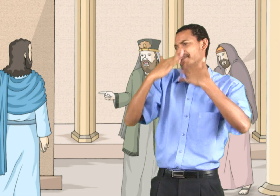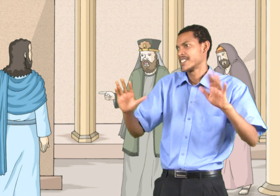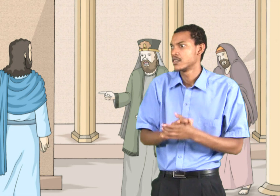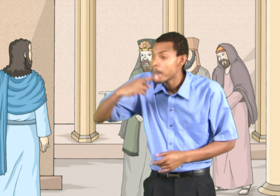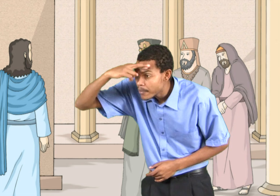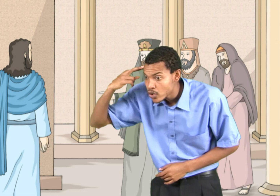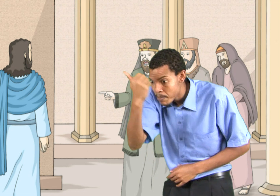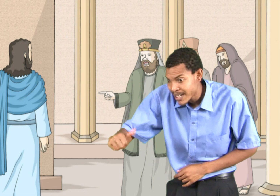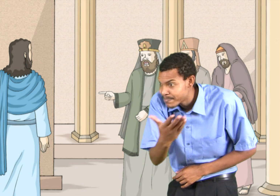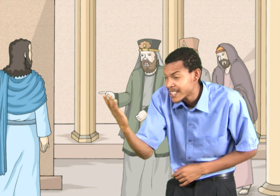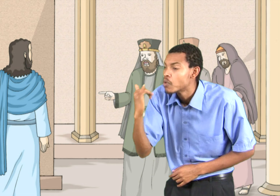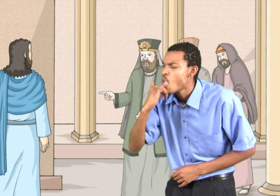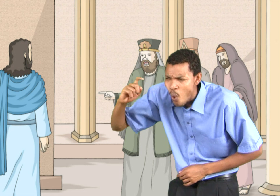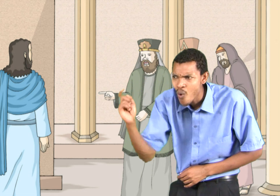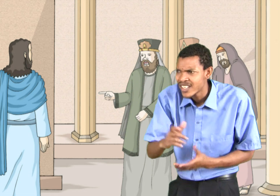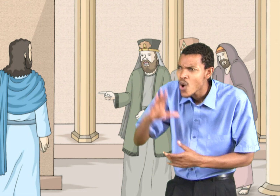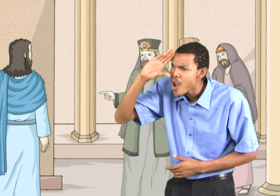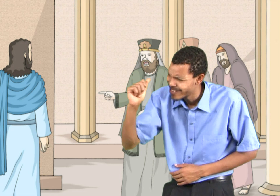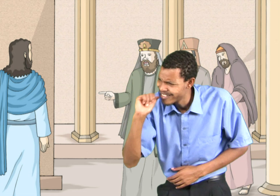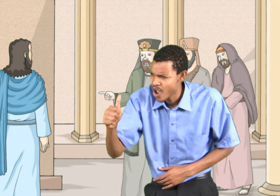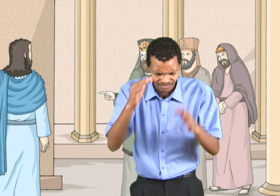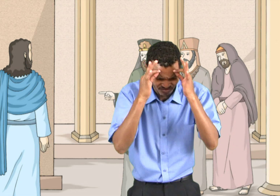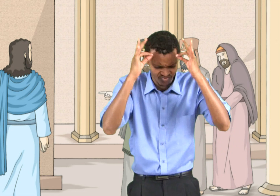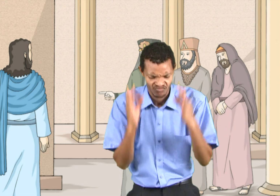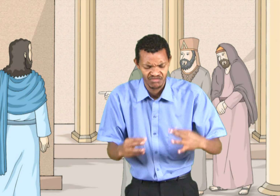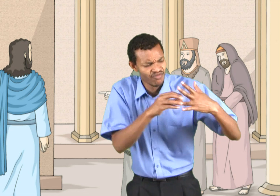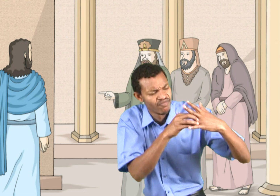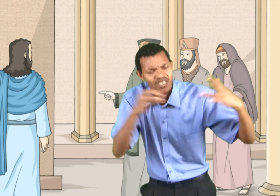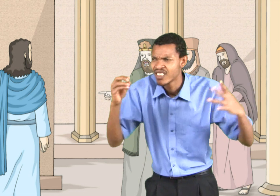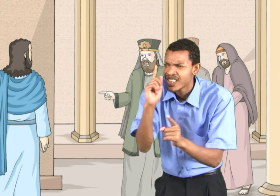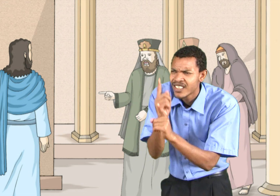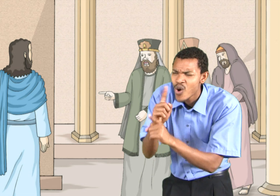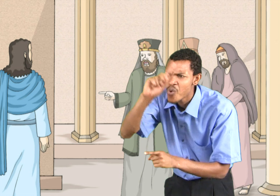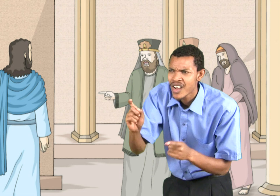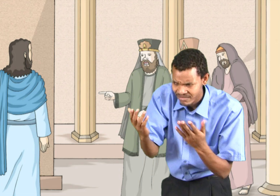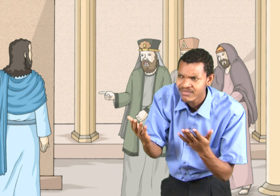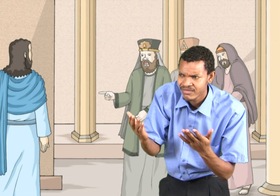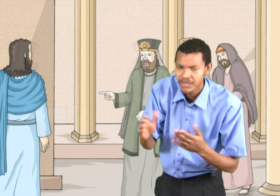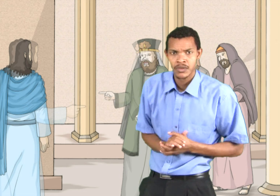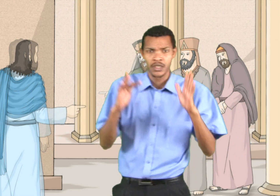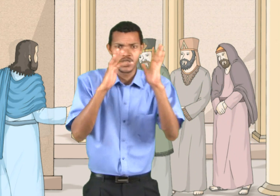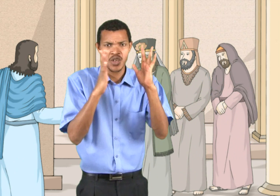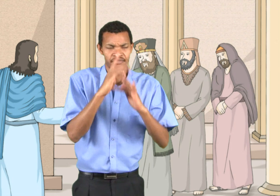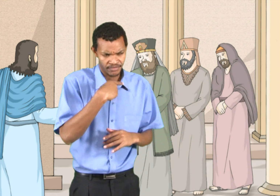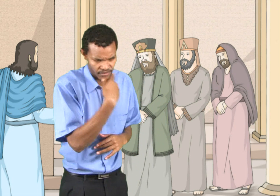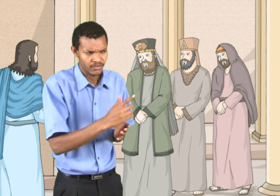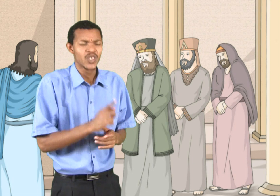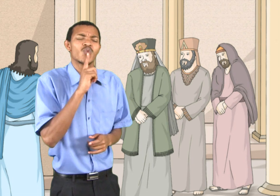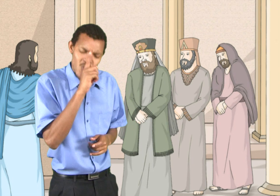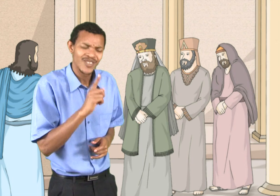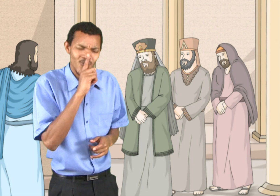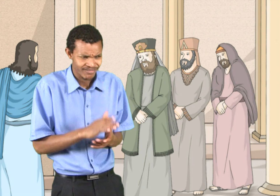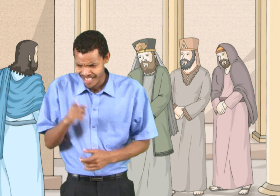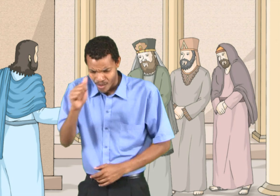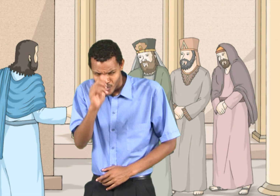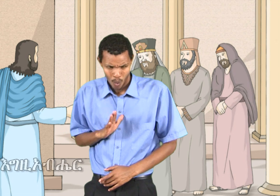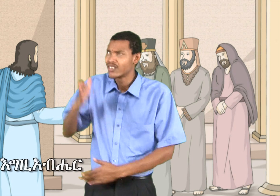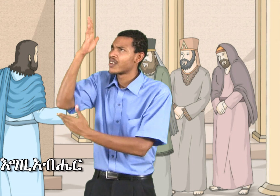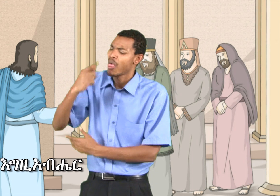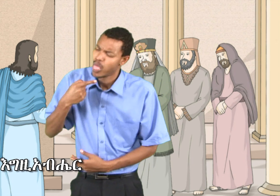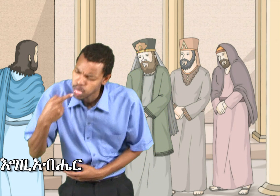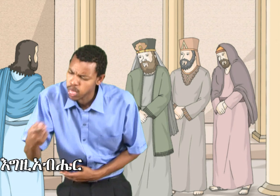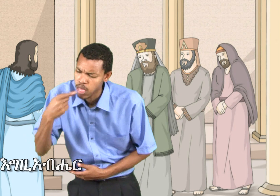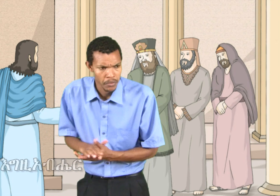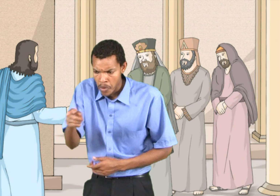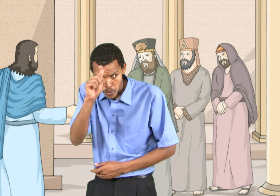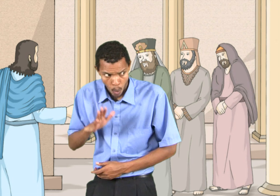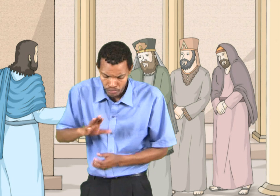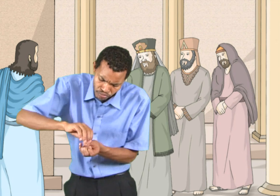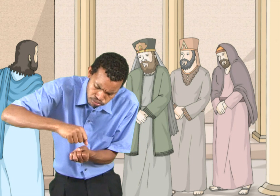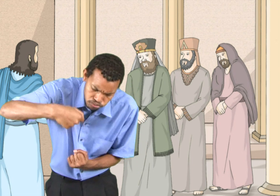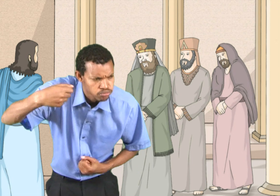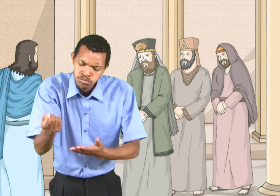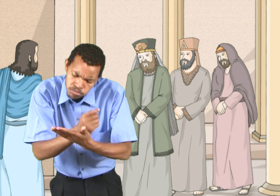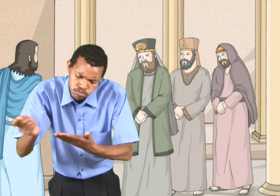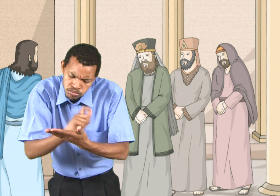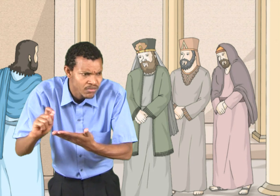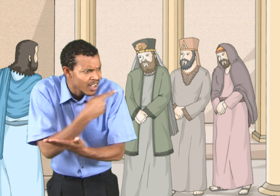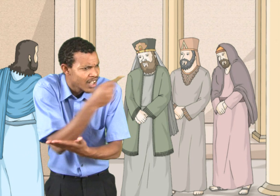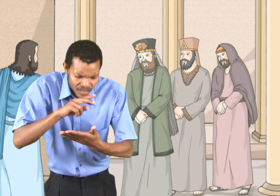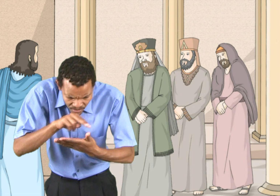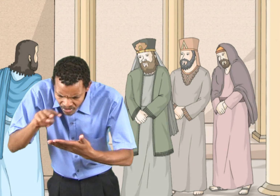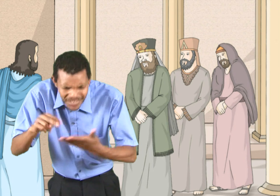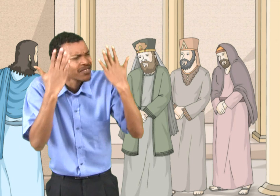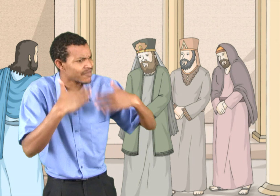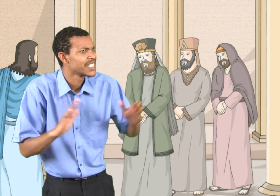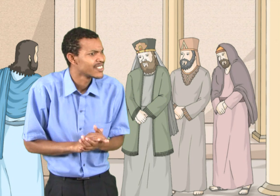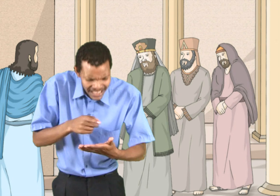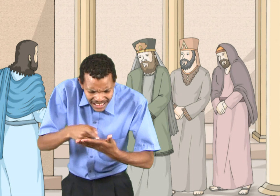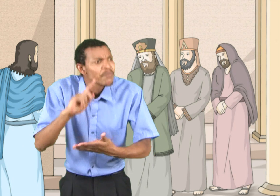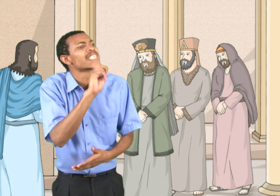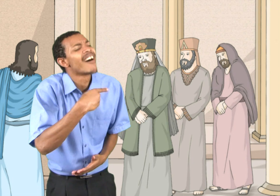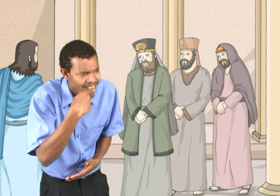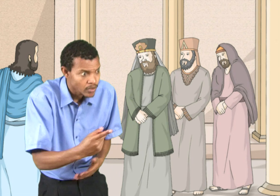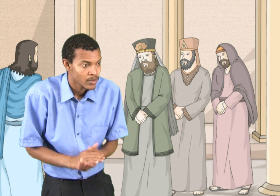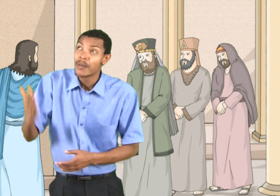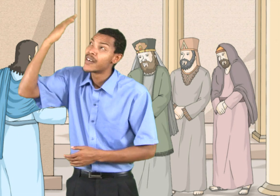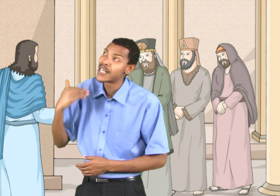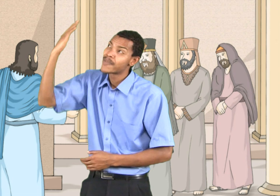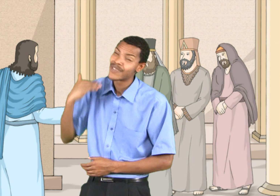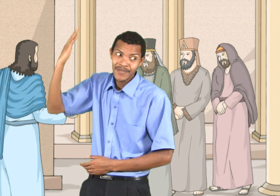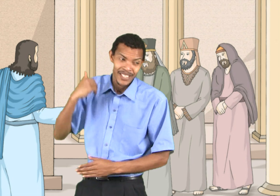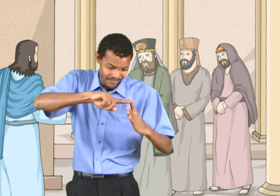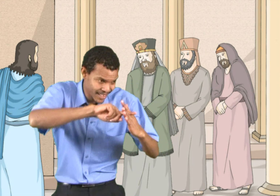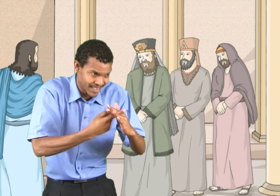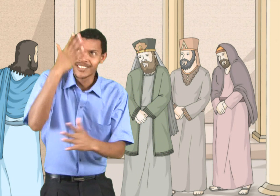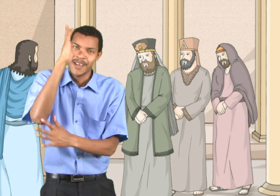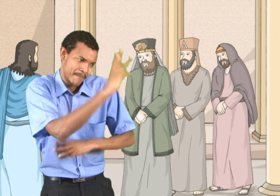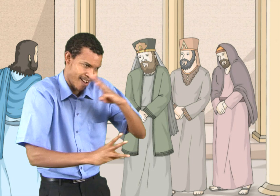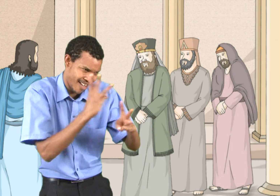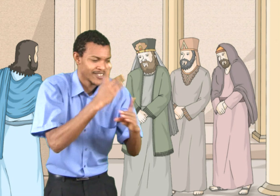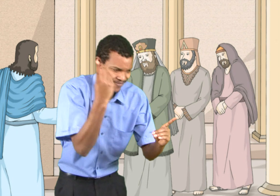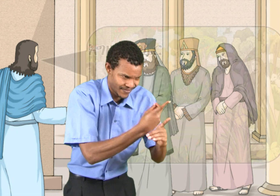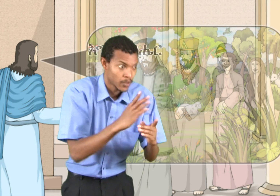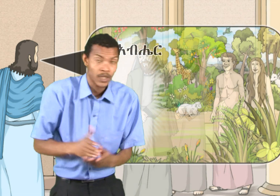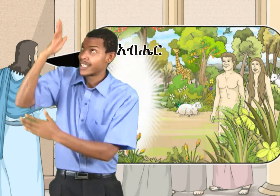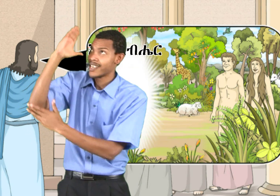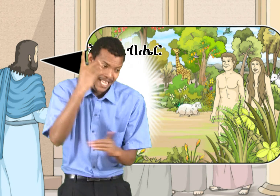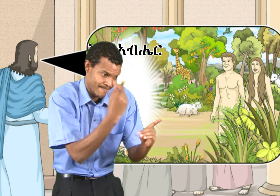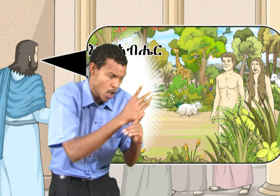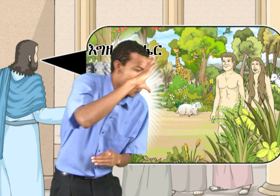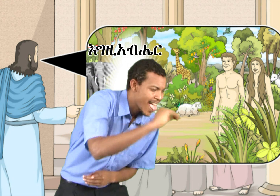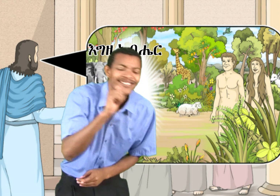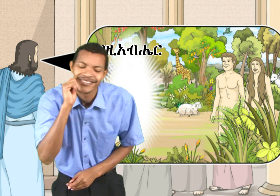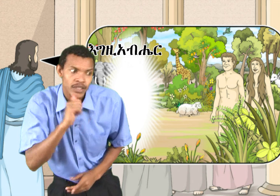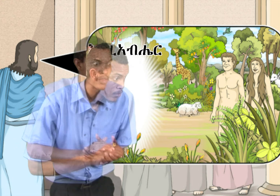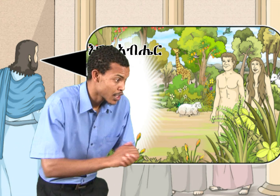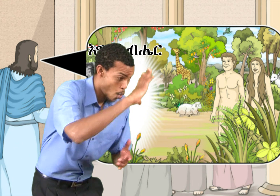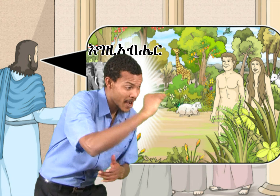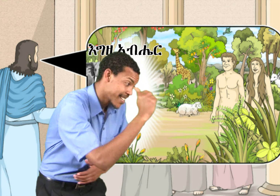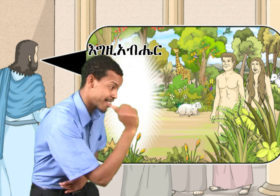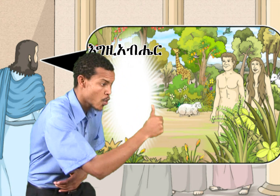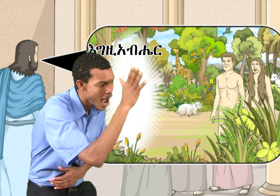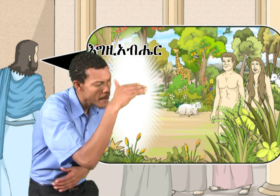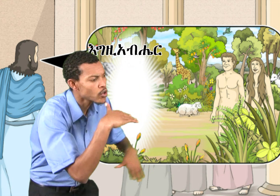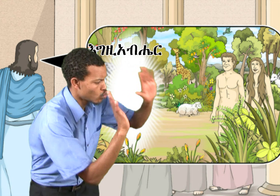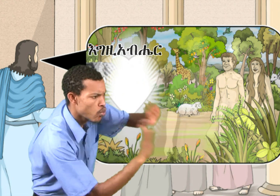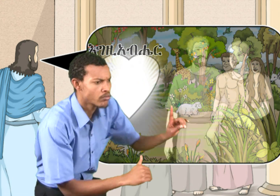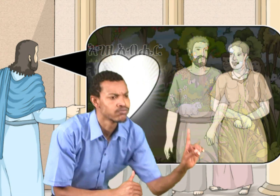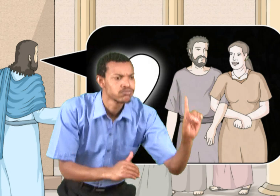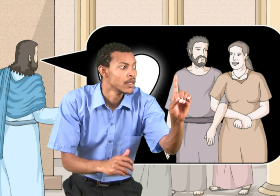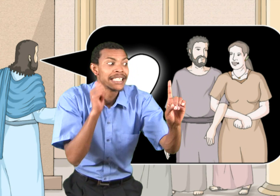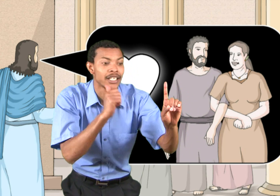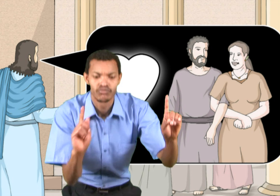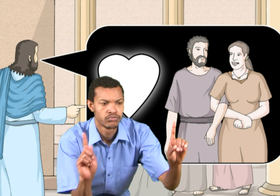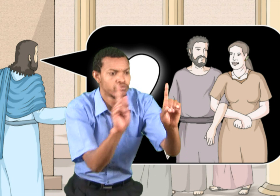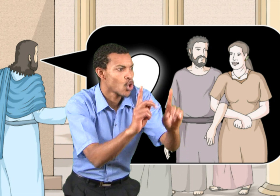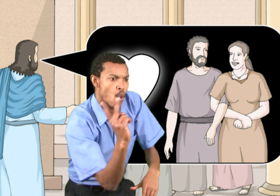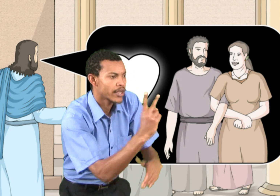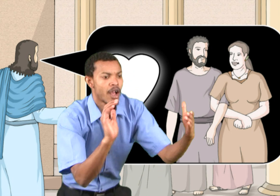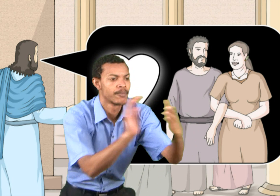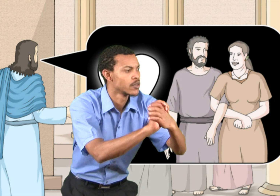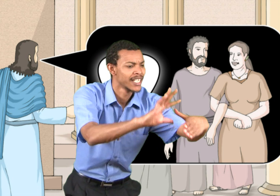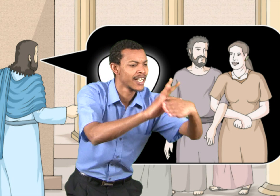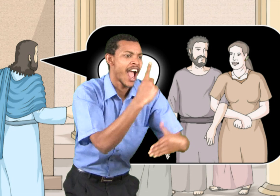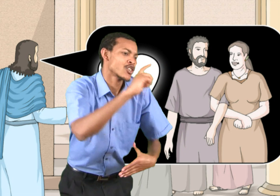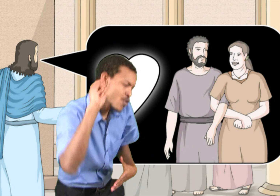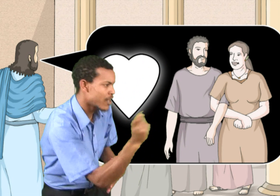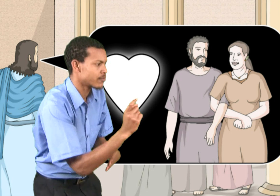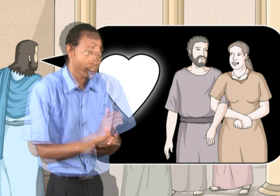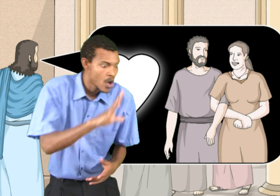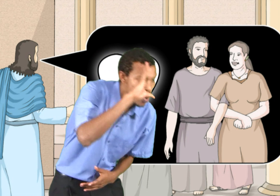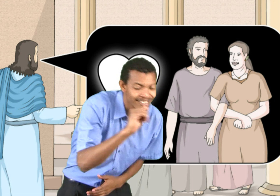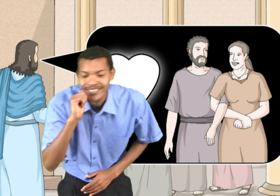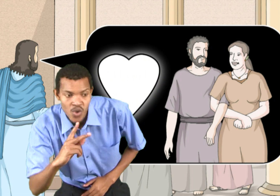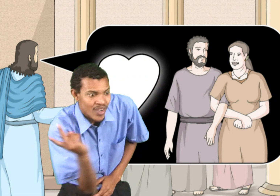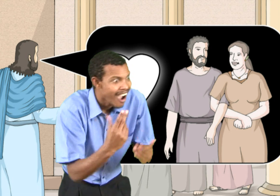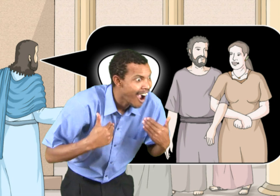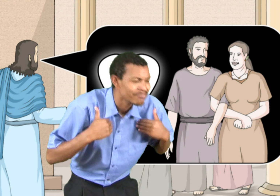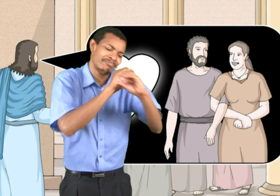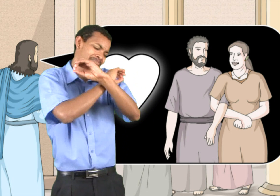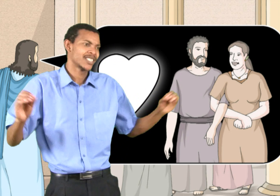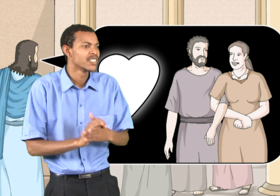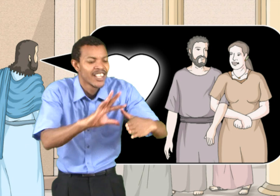Jesus answered, “Have you not read that from the beginning the Creator ‘made them male and female,’ and said, ‘For this reason a man will leave his father and mother and be united to his wife, and the two will become one flesh’?